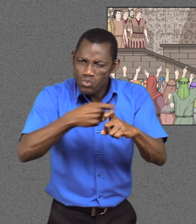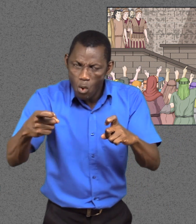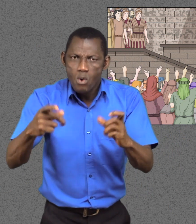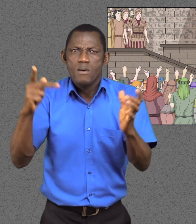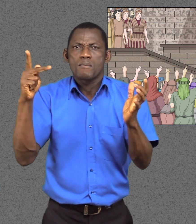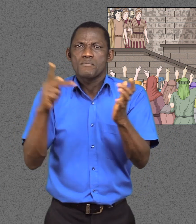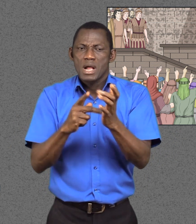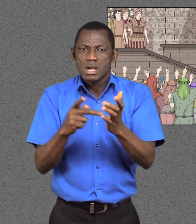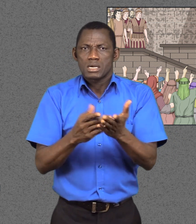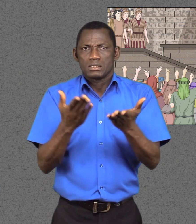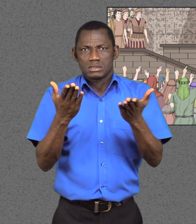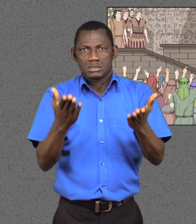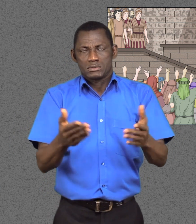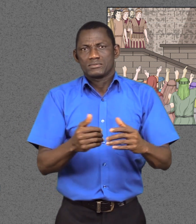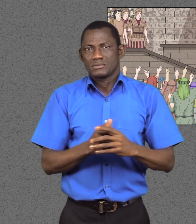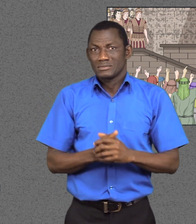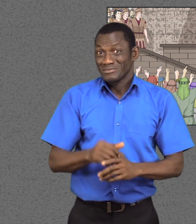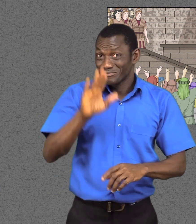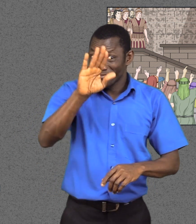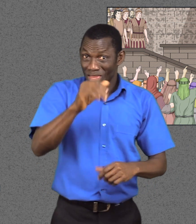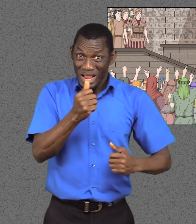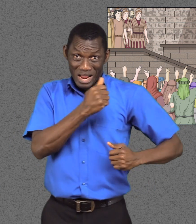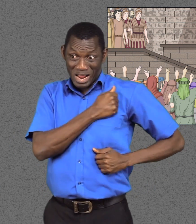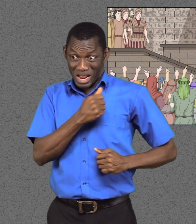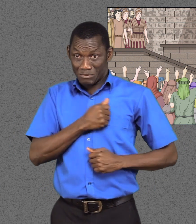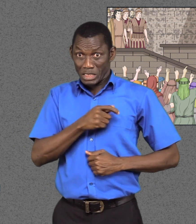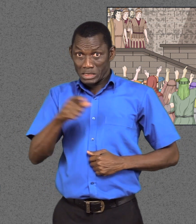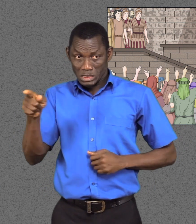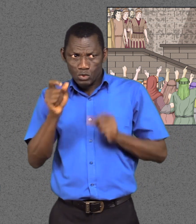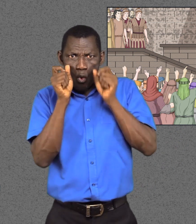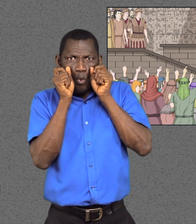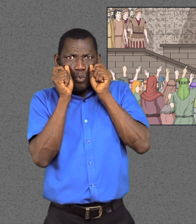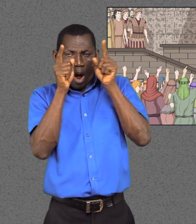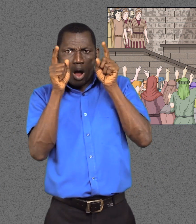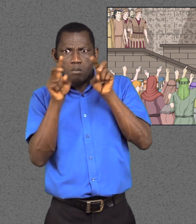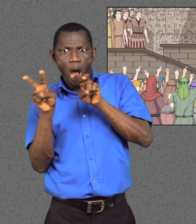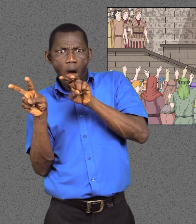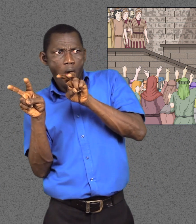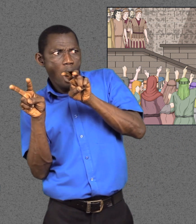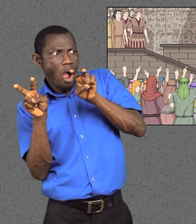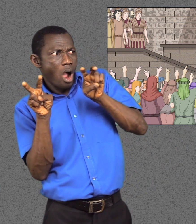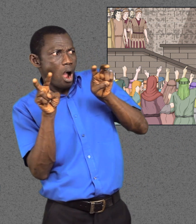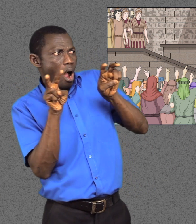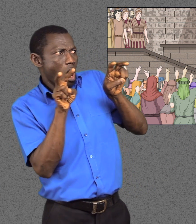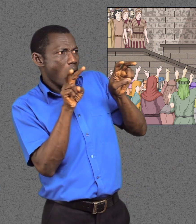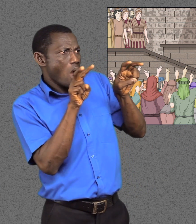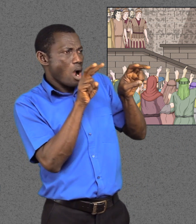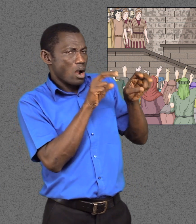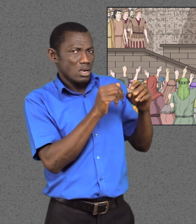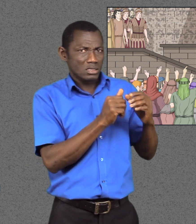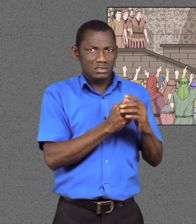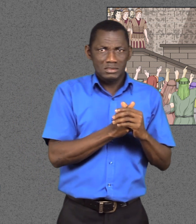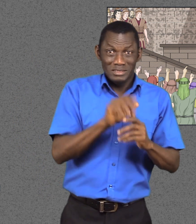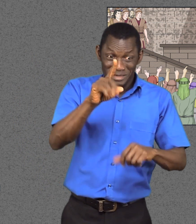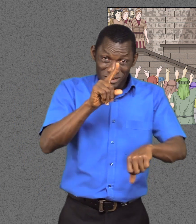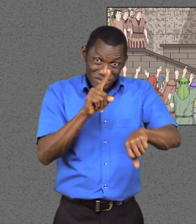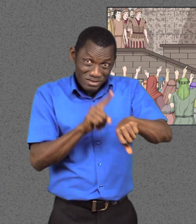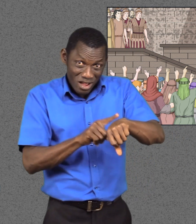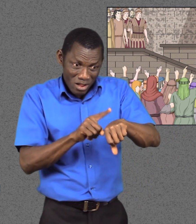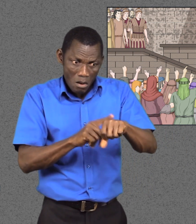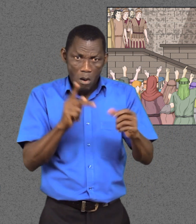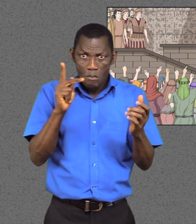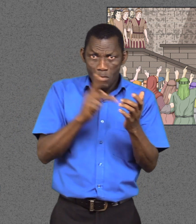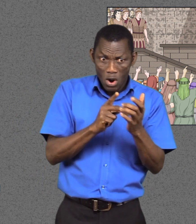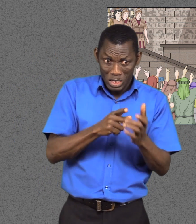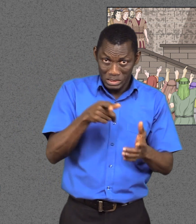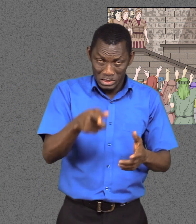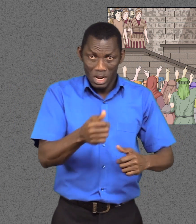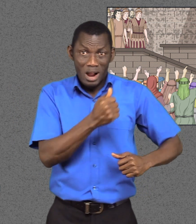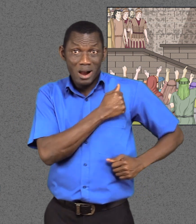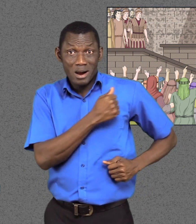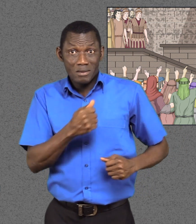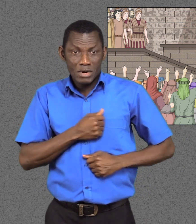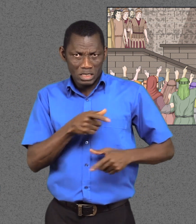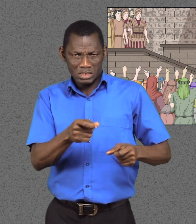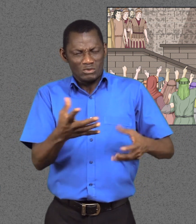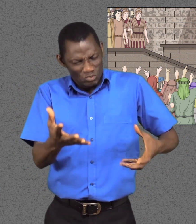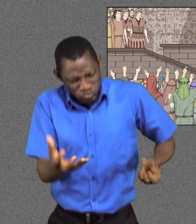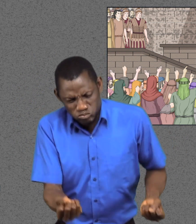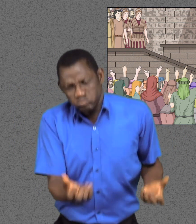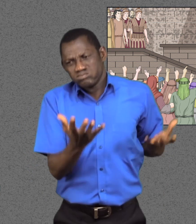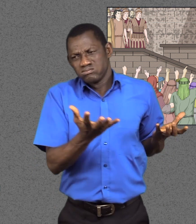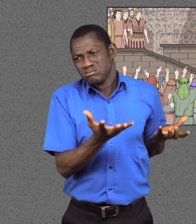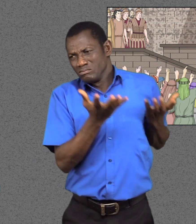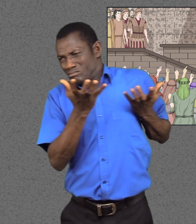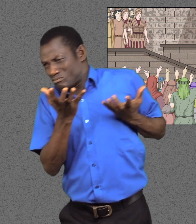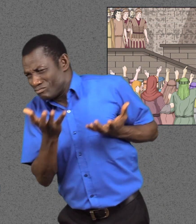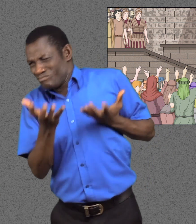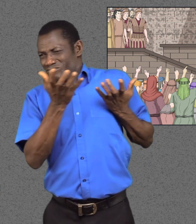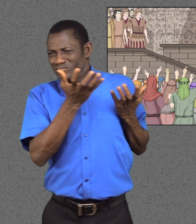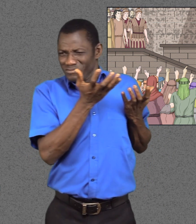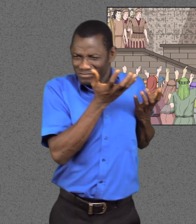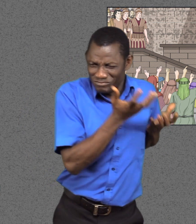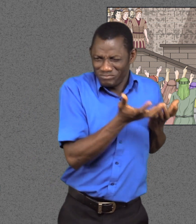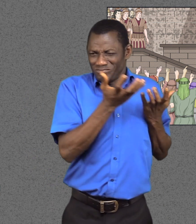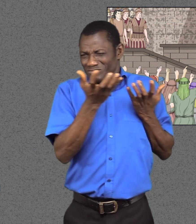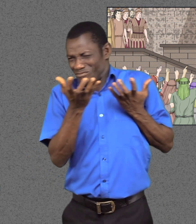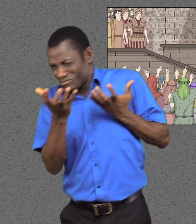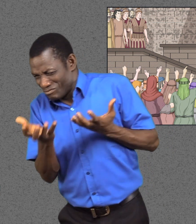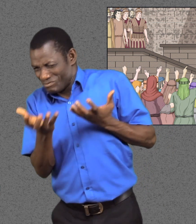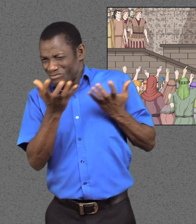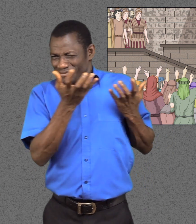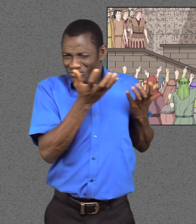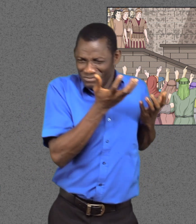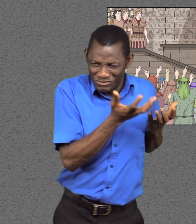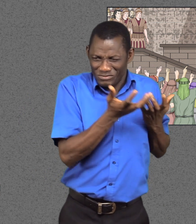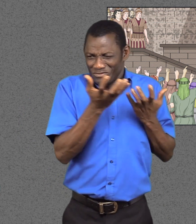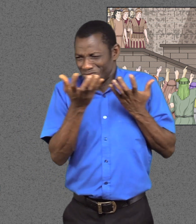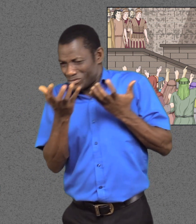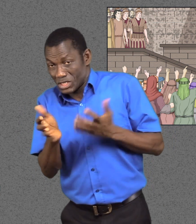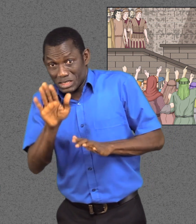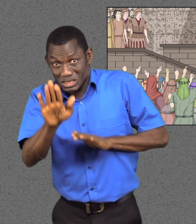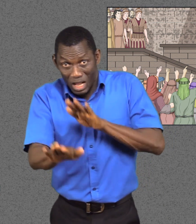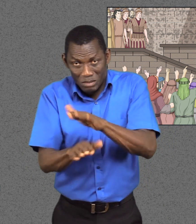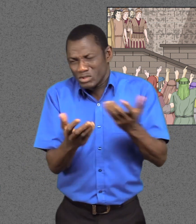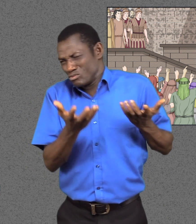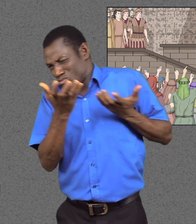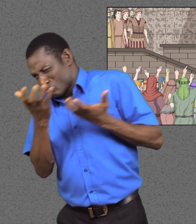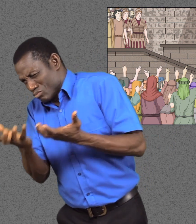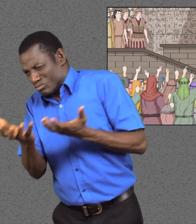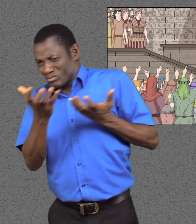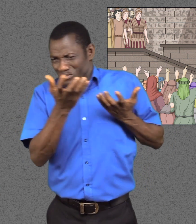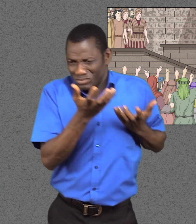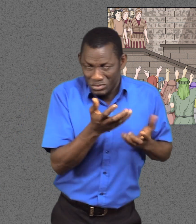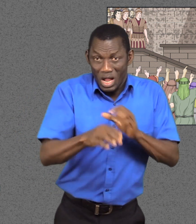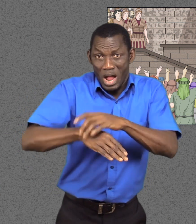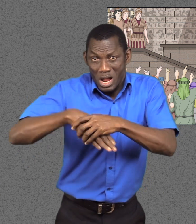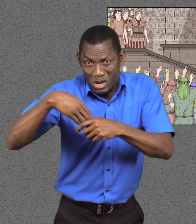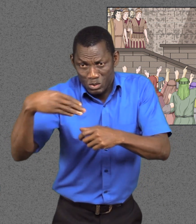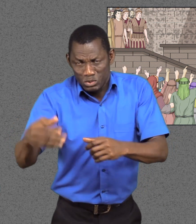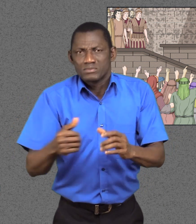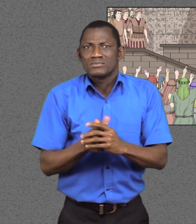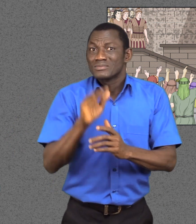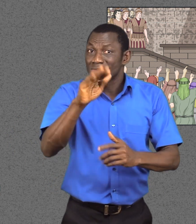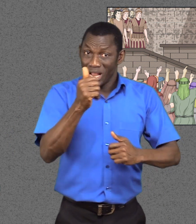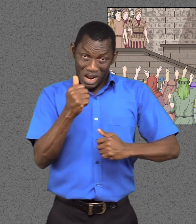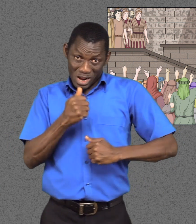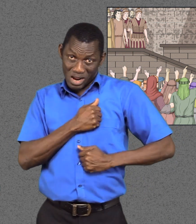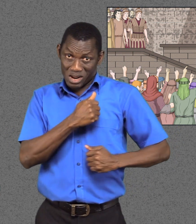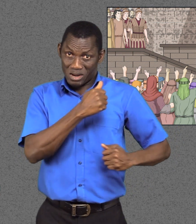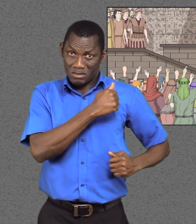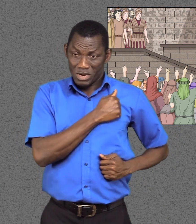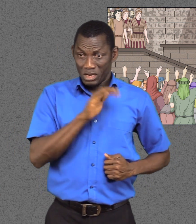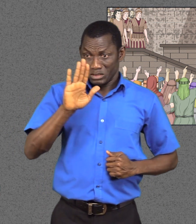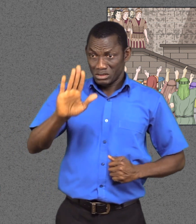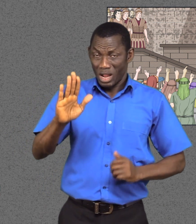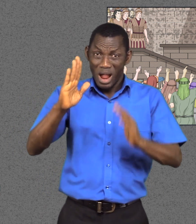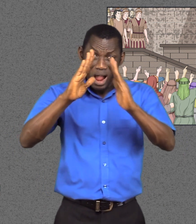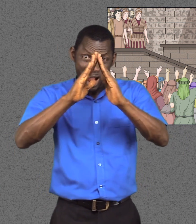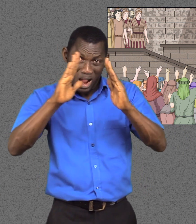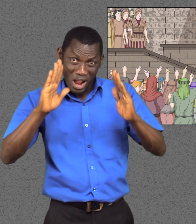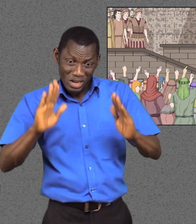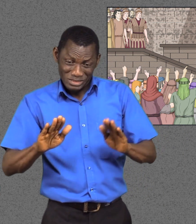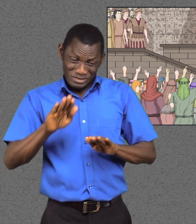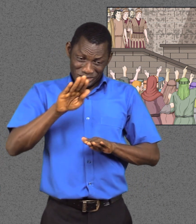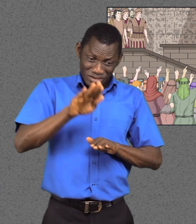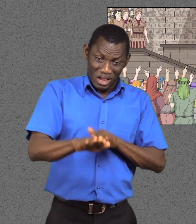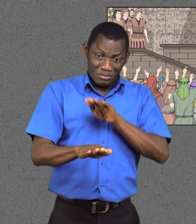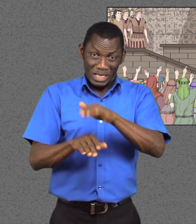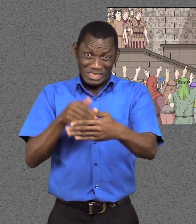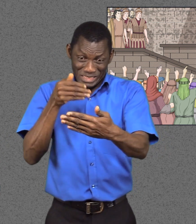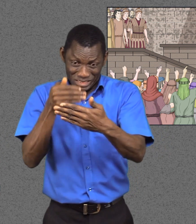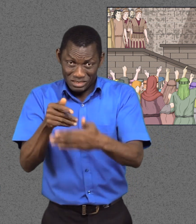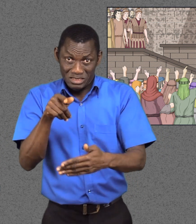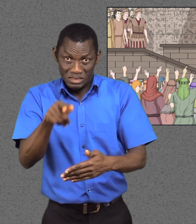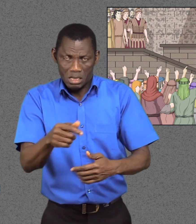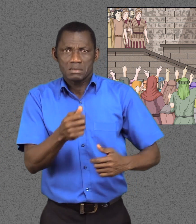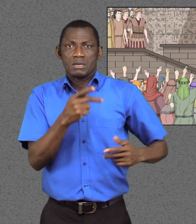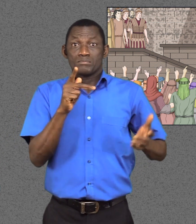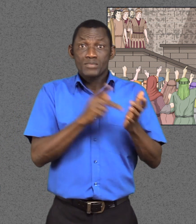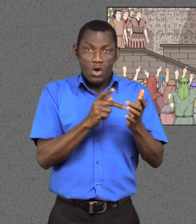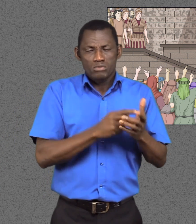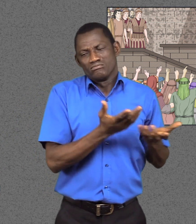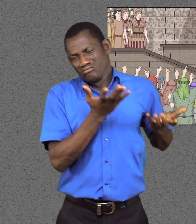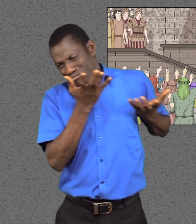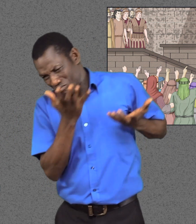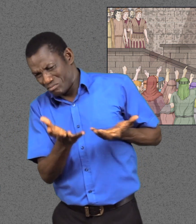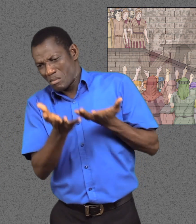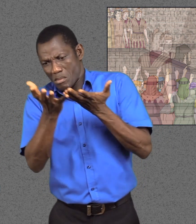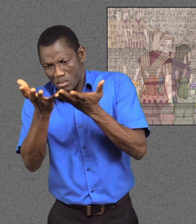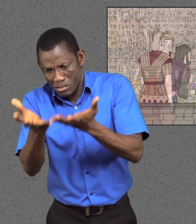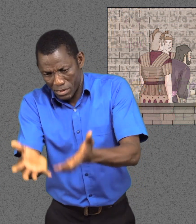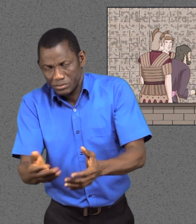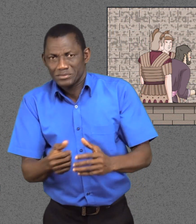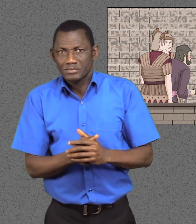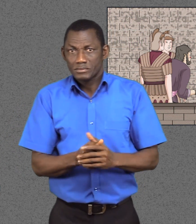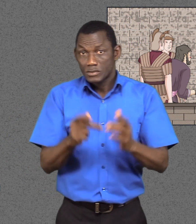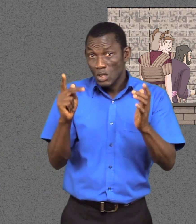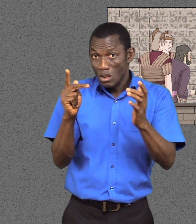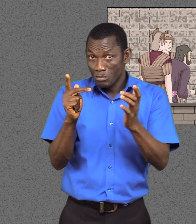For the crowd that followed him kept shouting, “Away with him!”